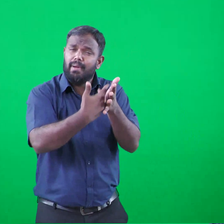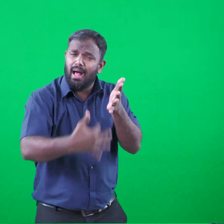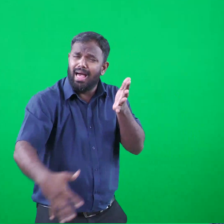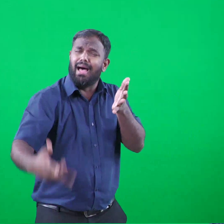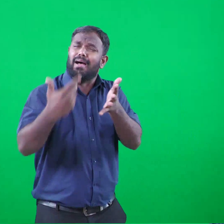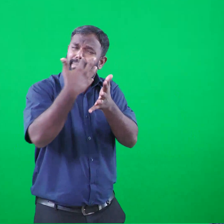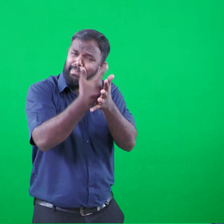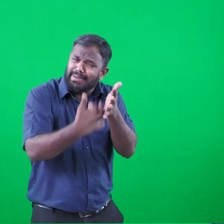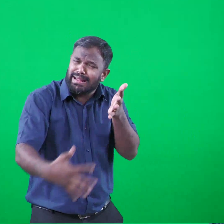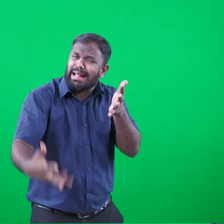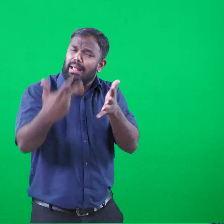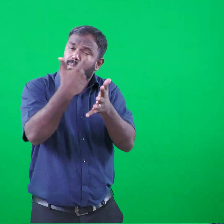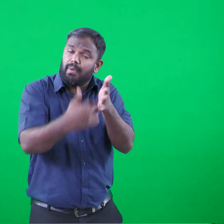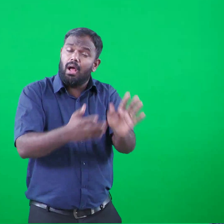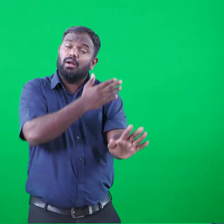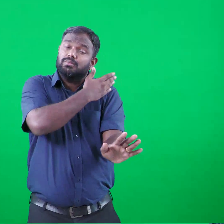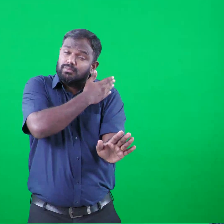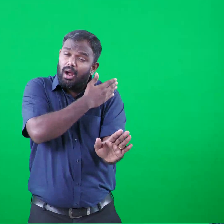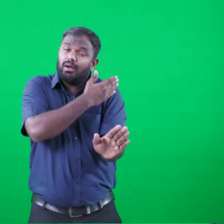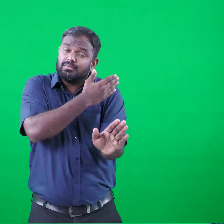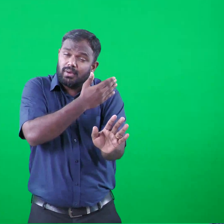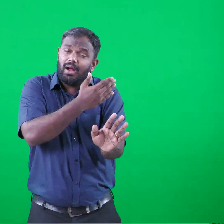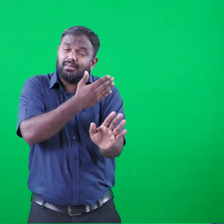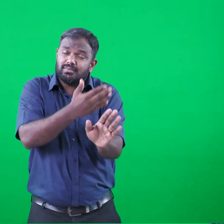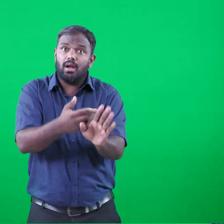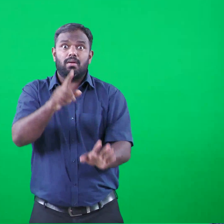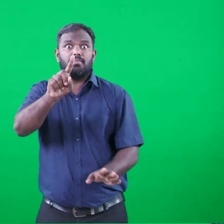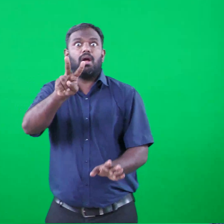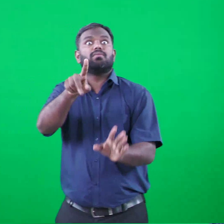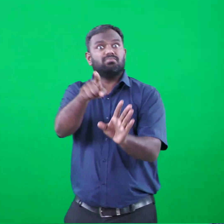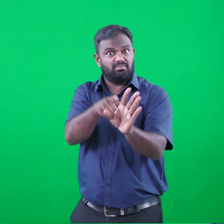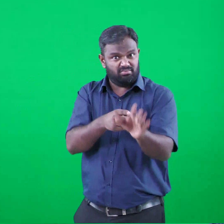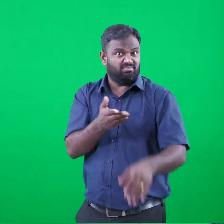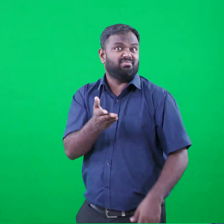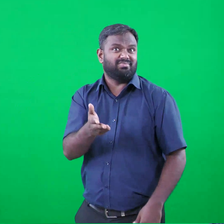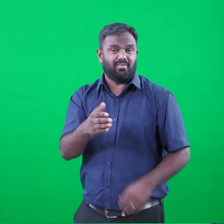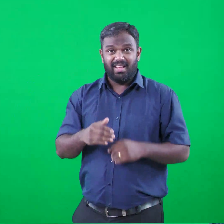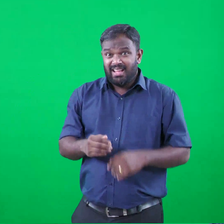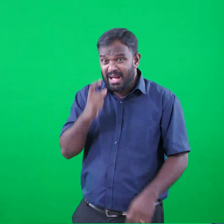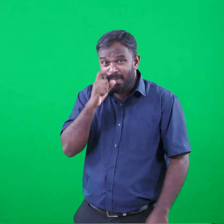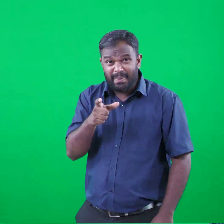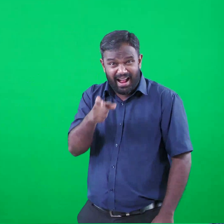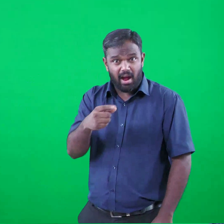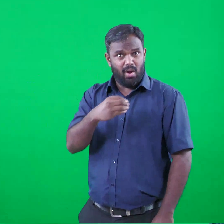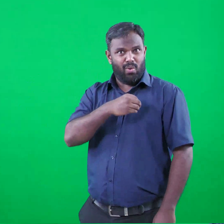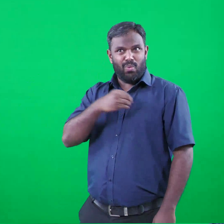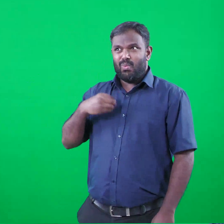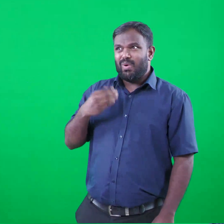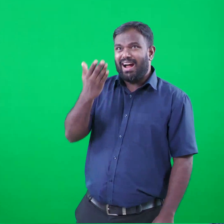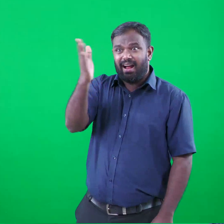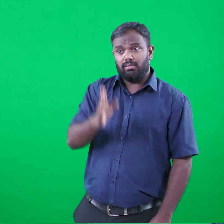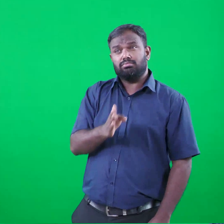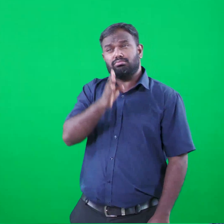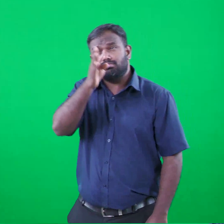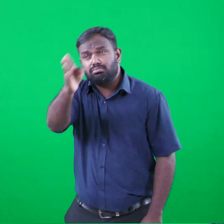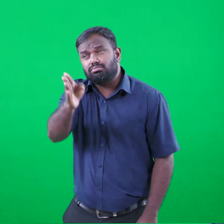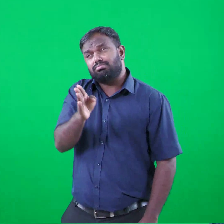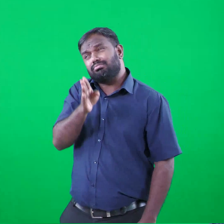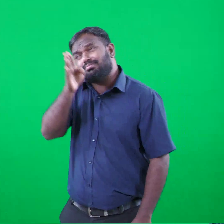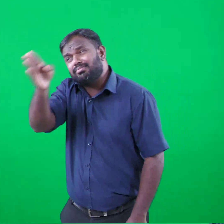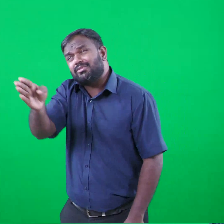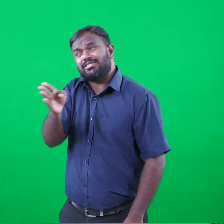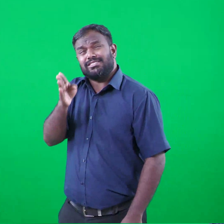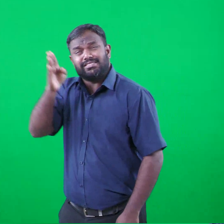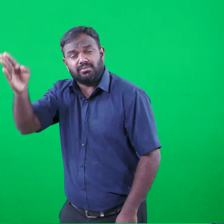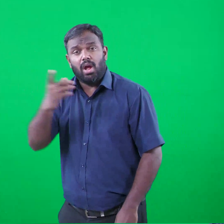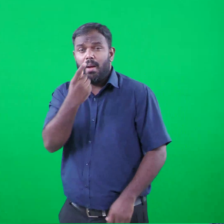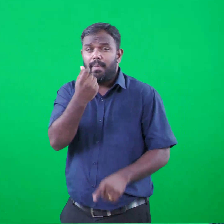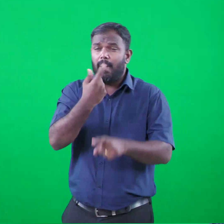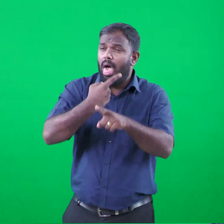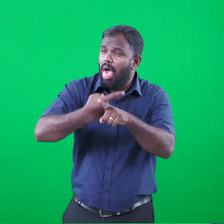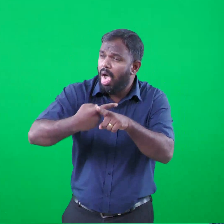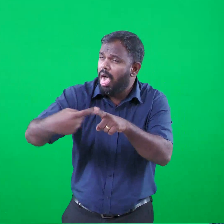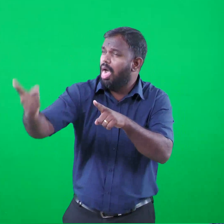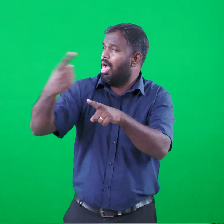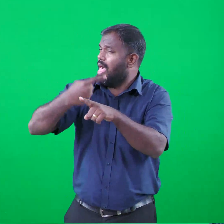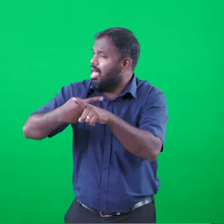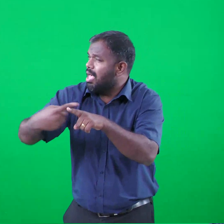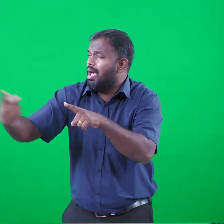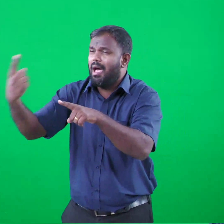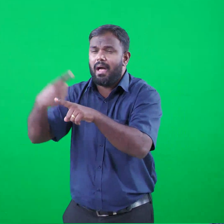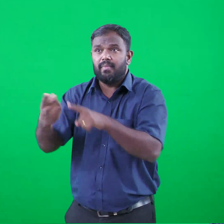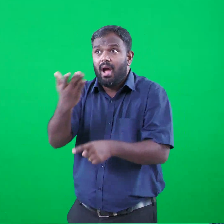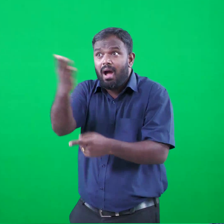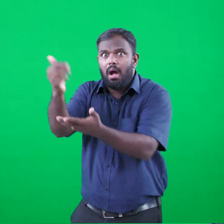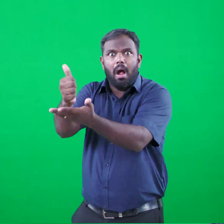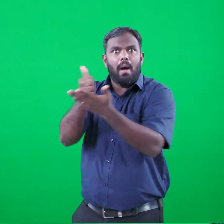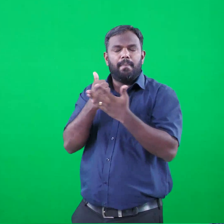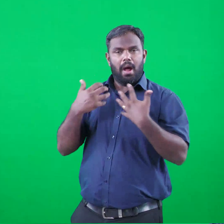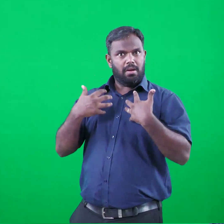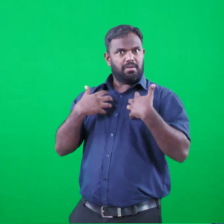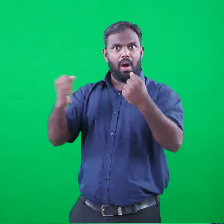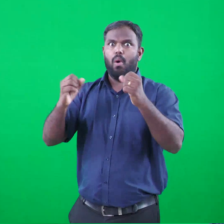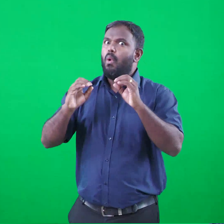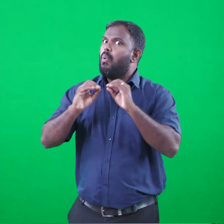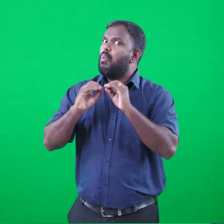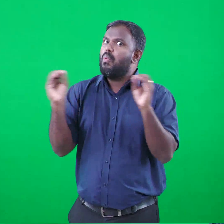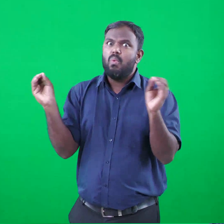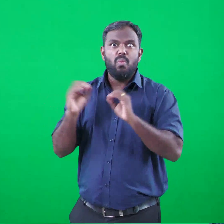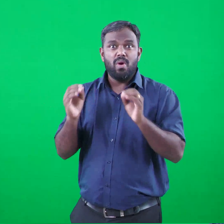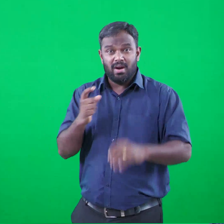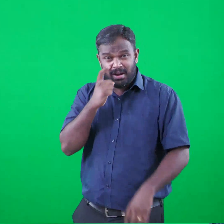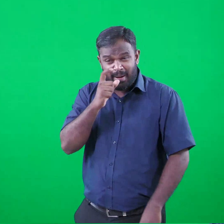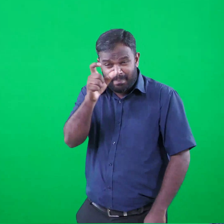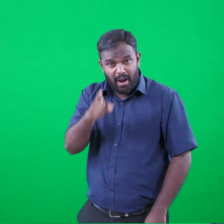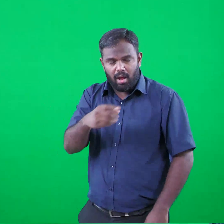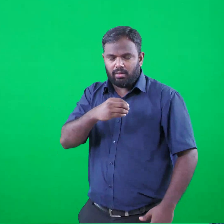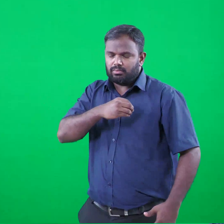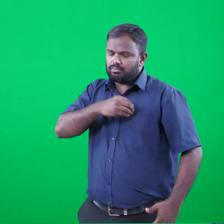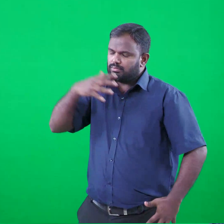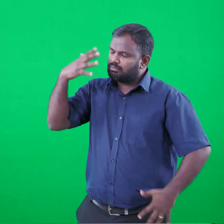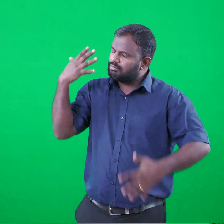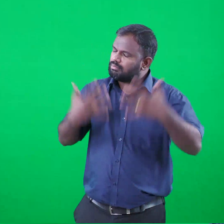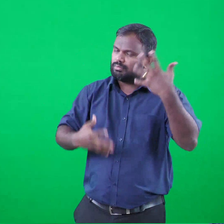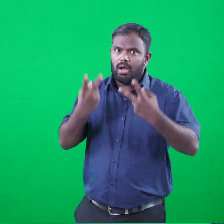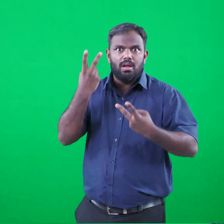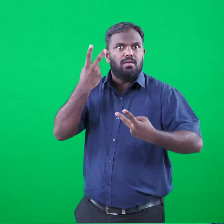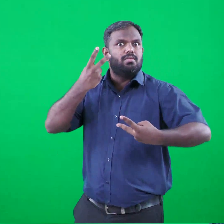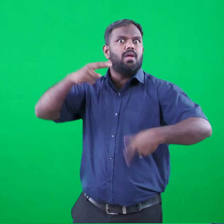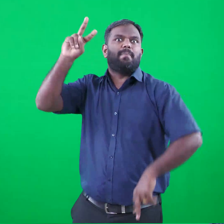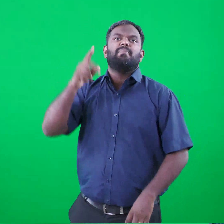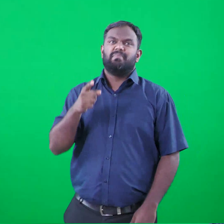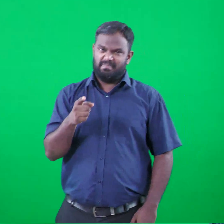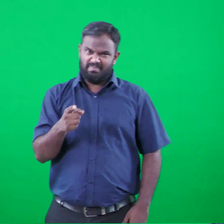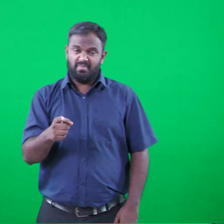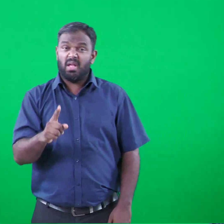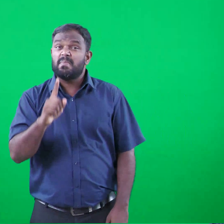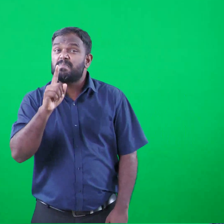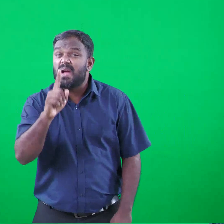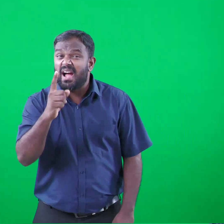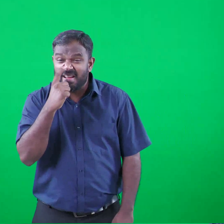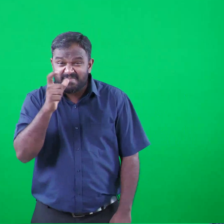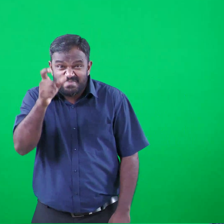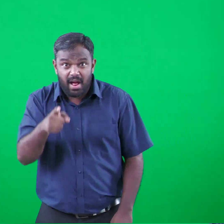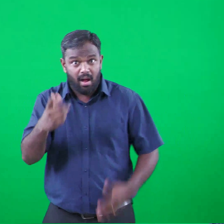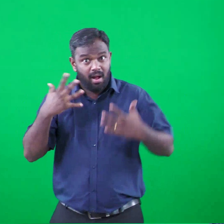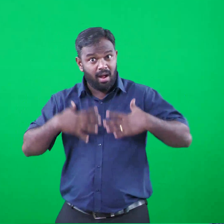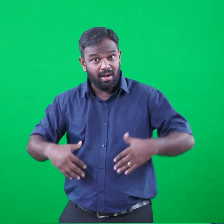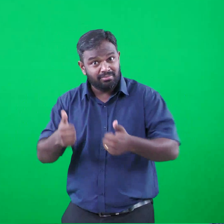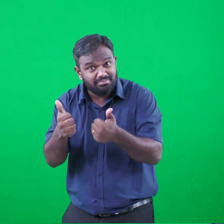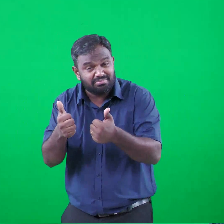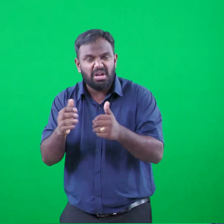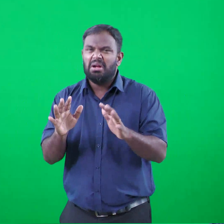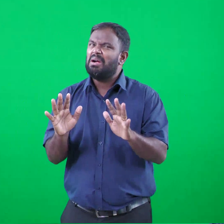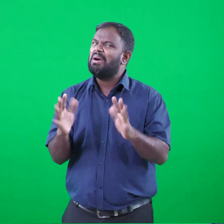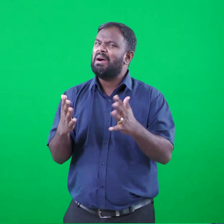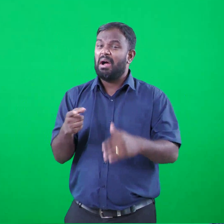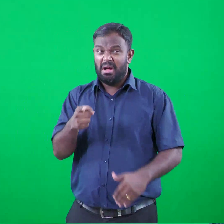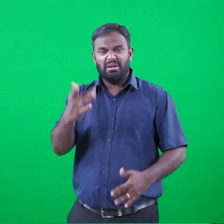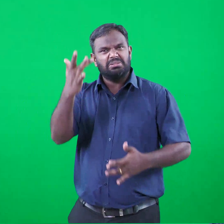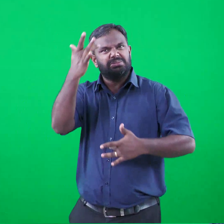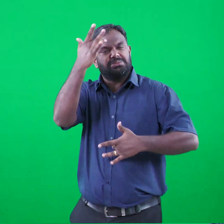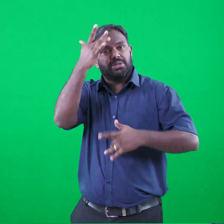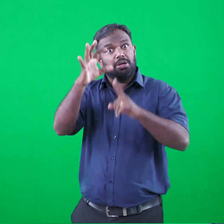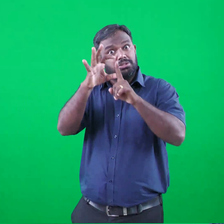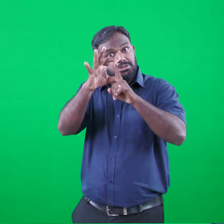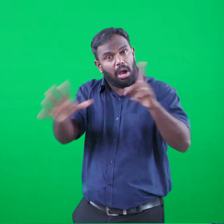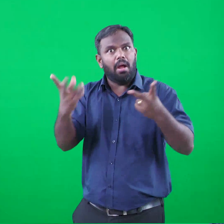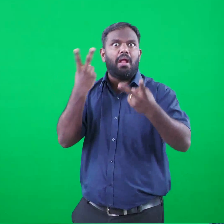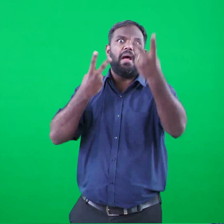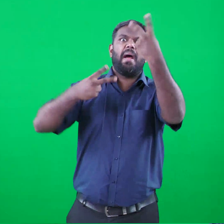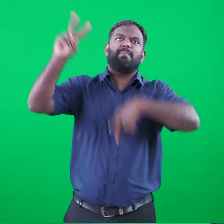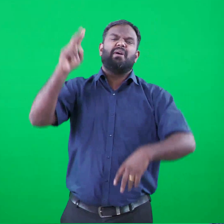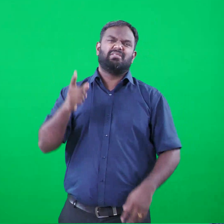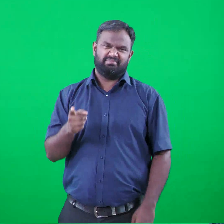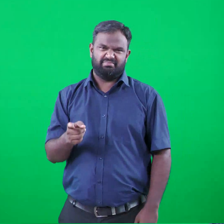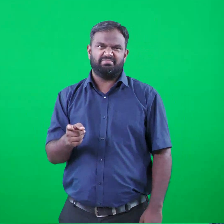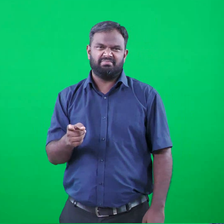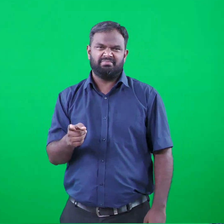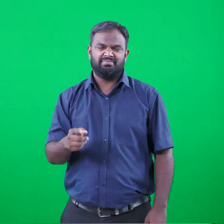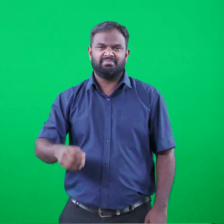She had borne much agony under the care of many physicians and had spent all she had, but to no avail.